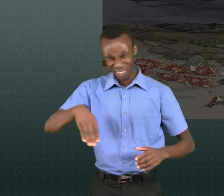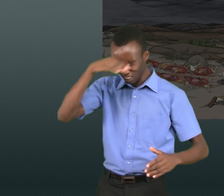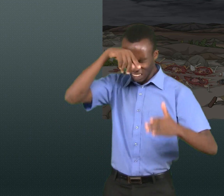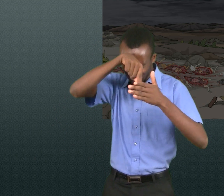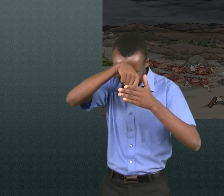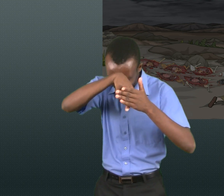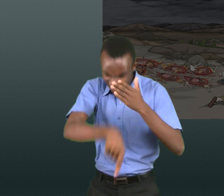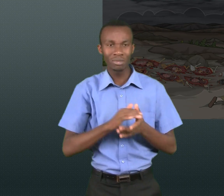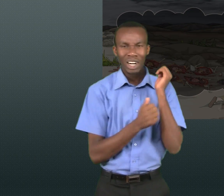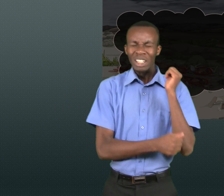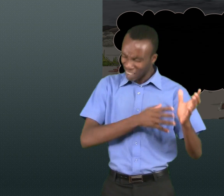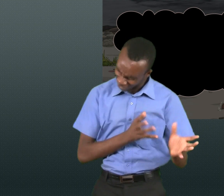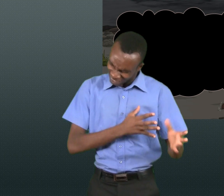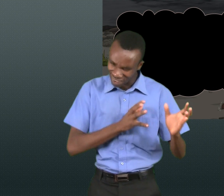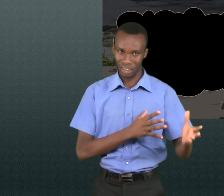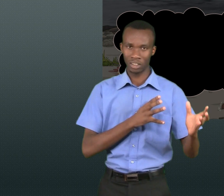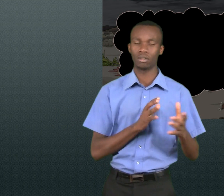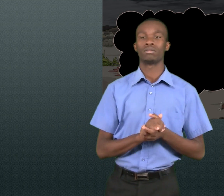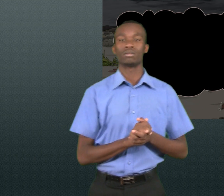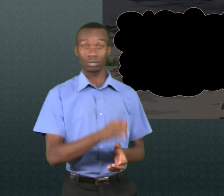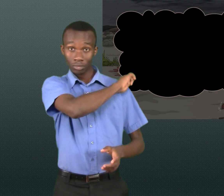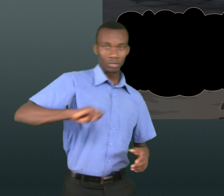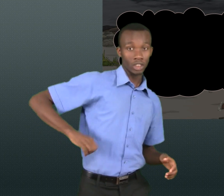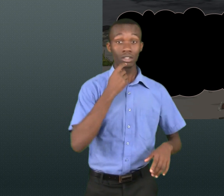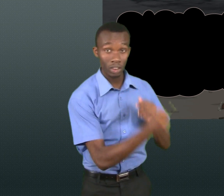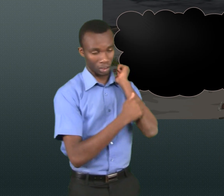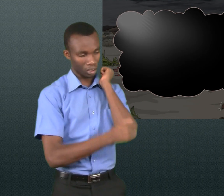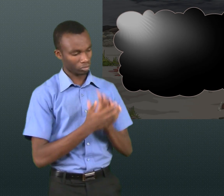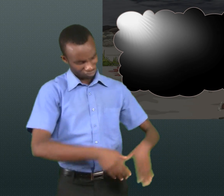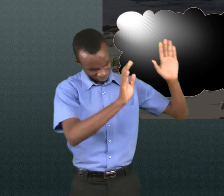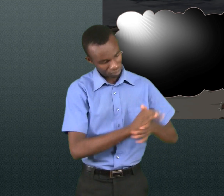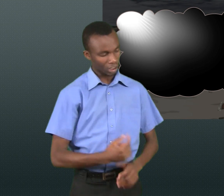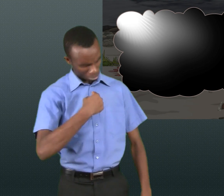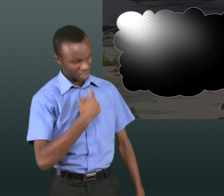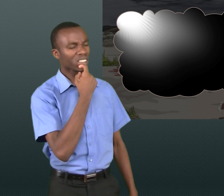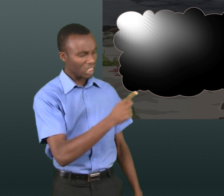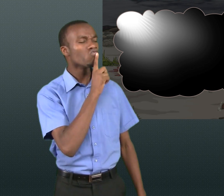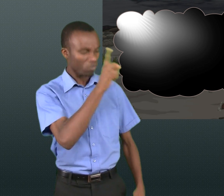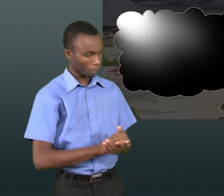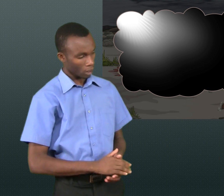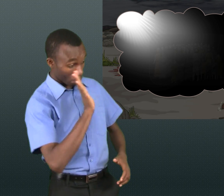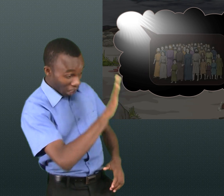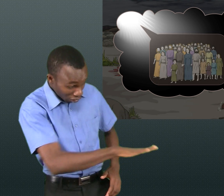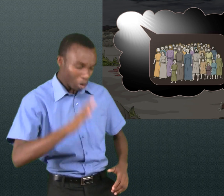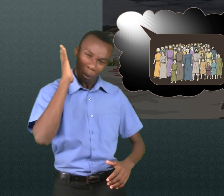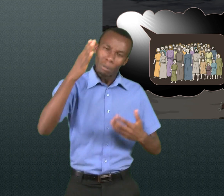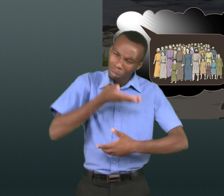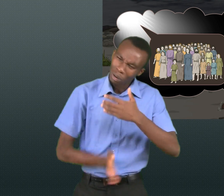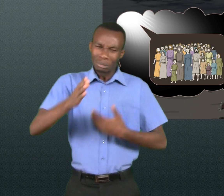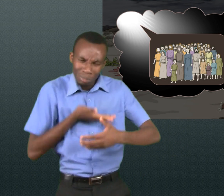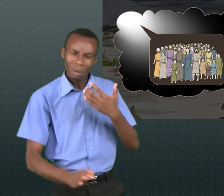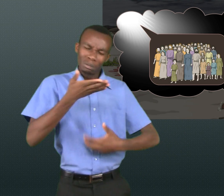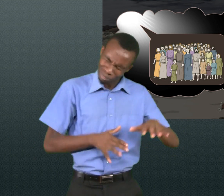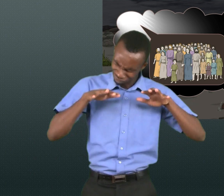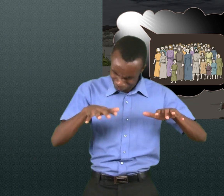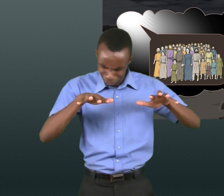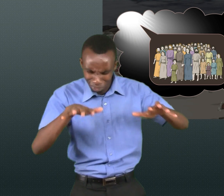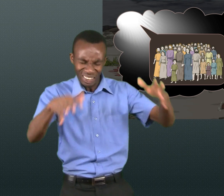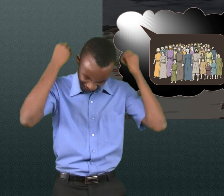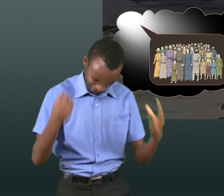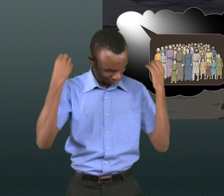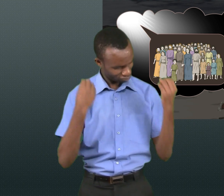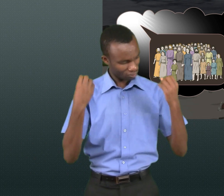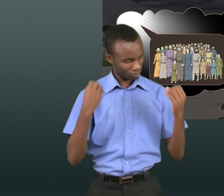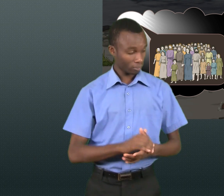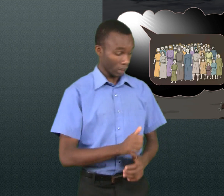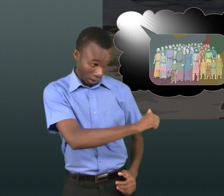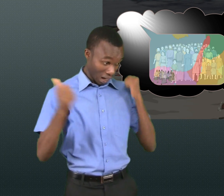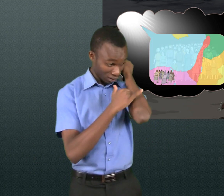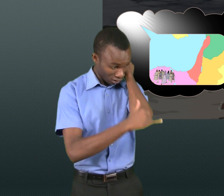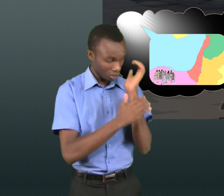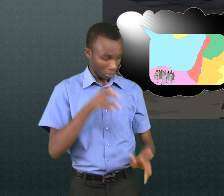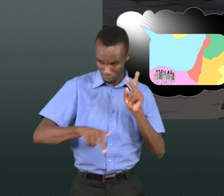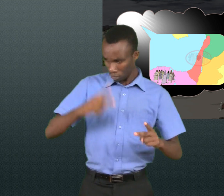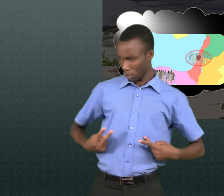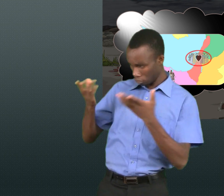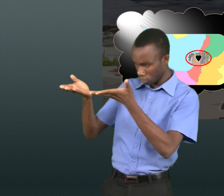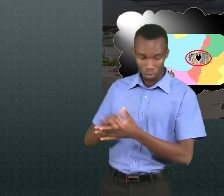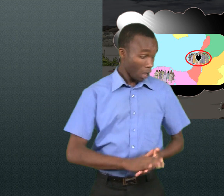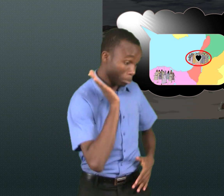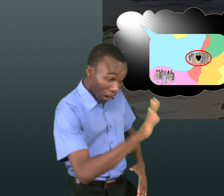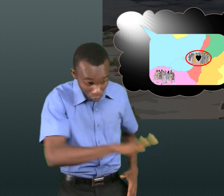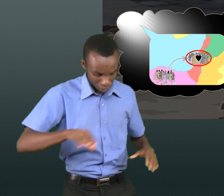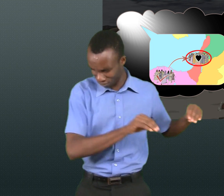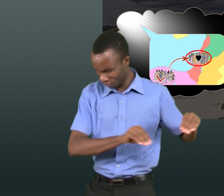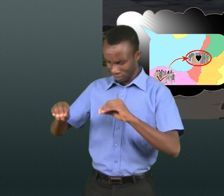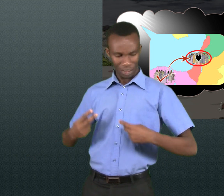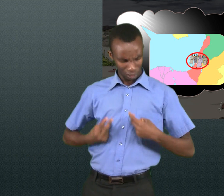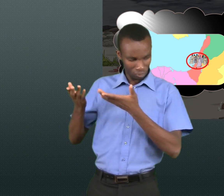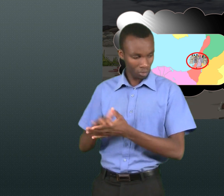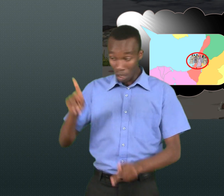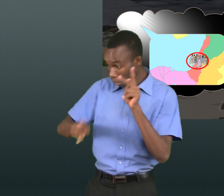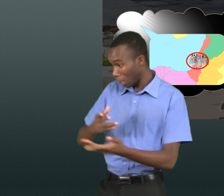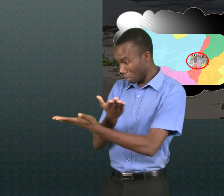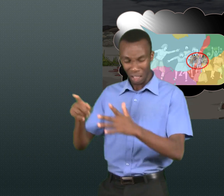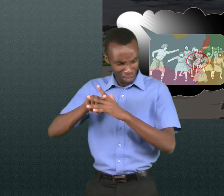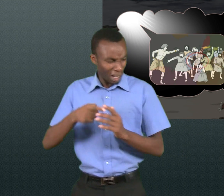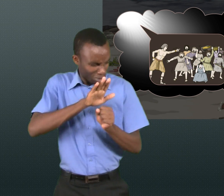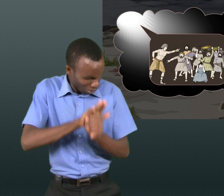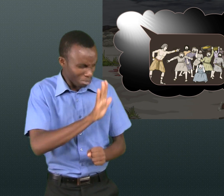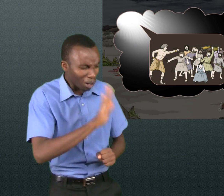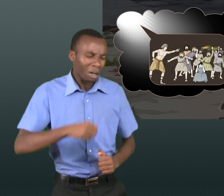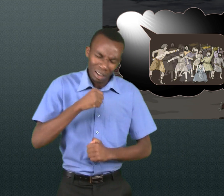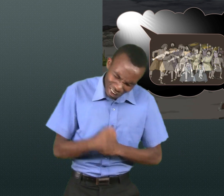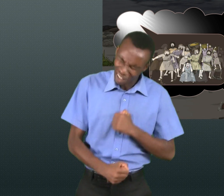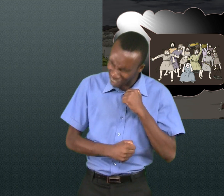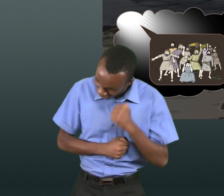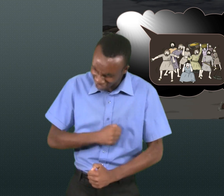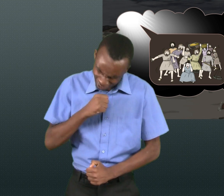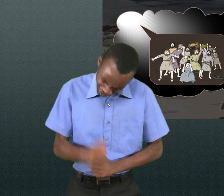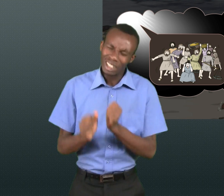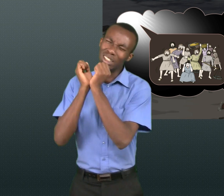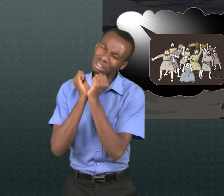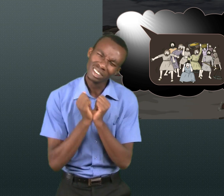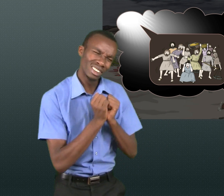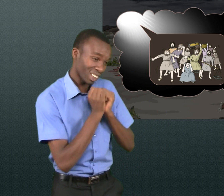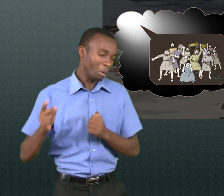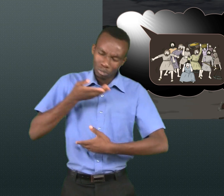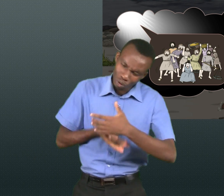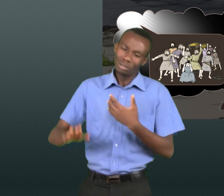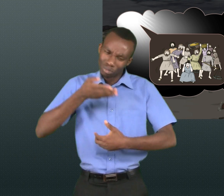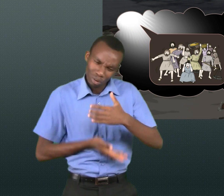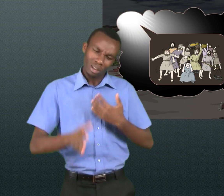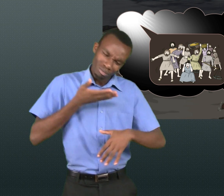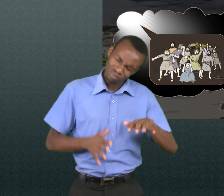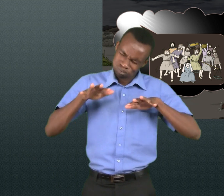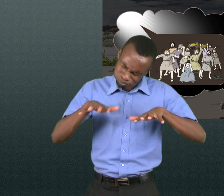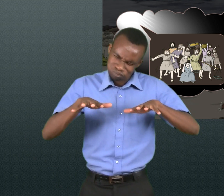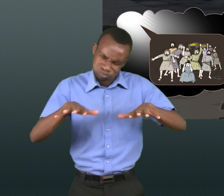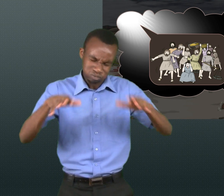Then the LORD said to Abram, “Know for certain that your descendants will be strangers in a land that is not their own, and they will be enslaved and mistreated four hundred years.